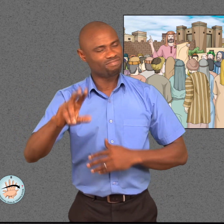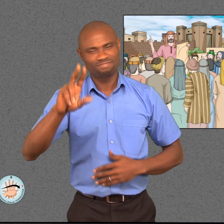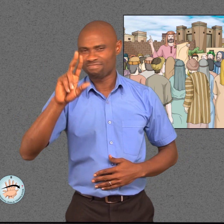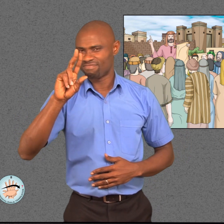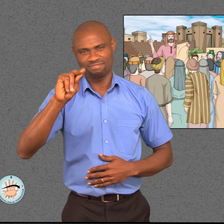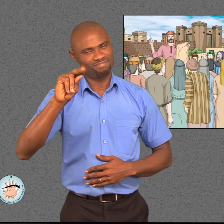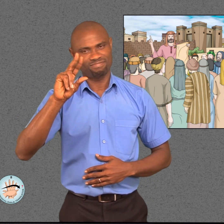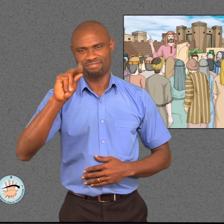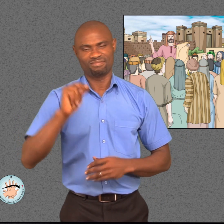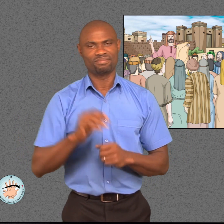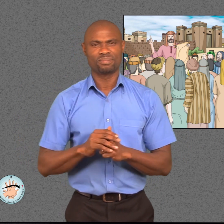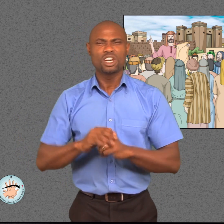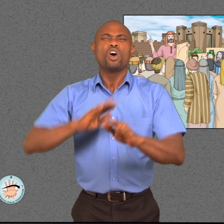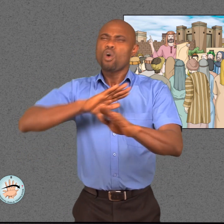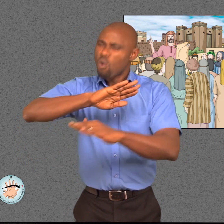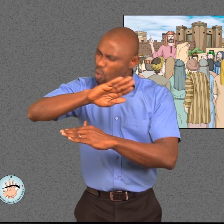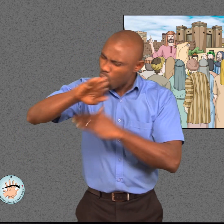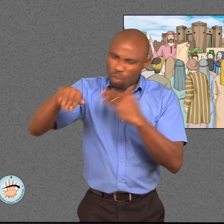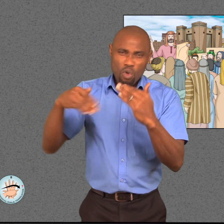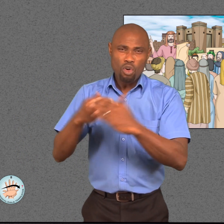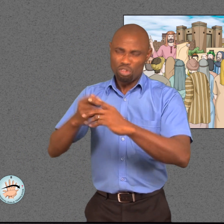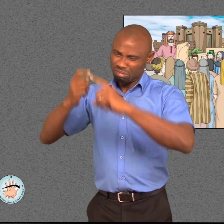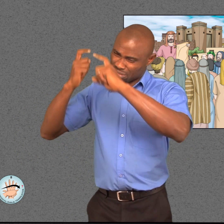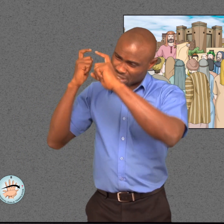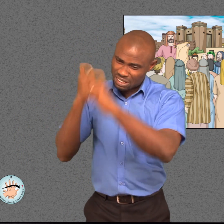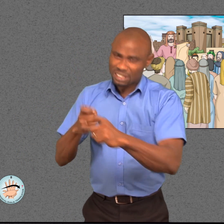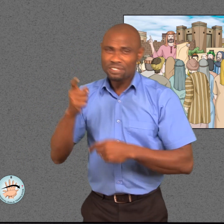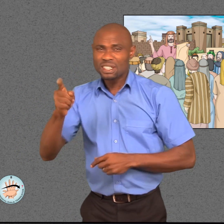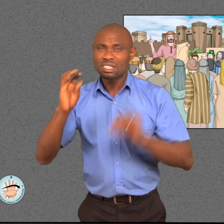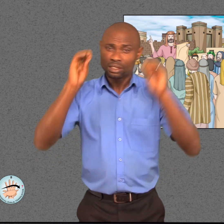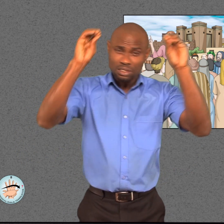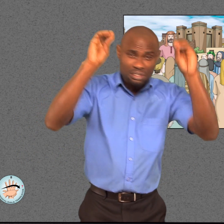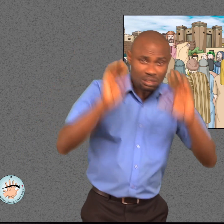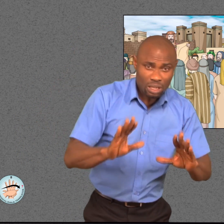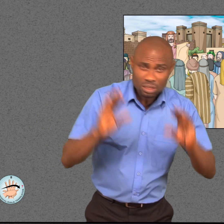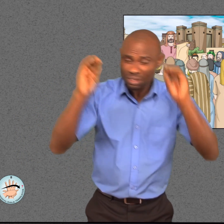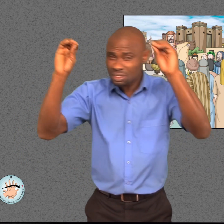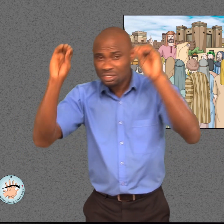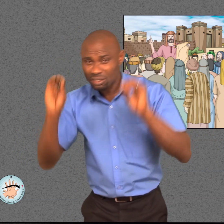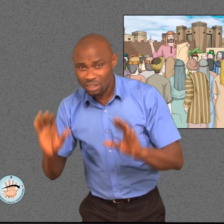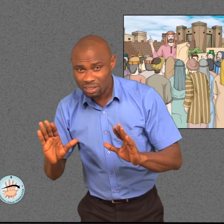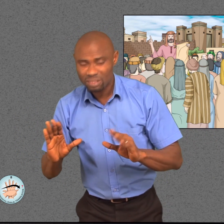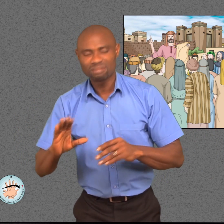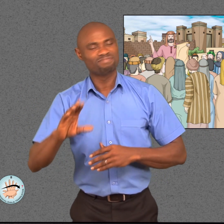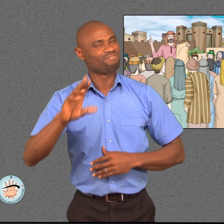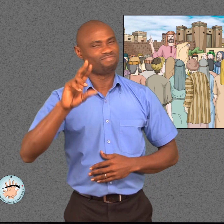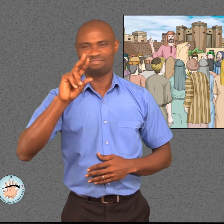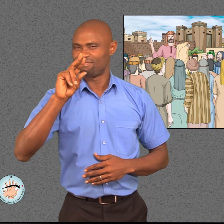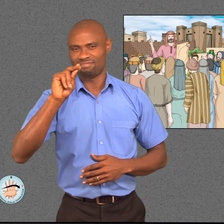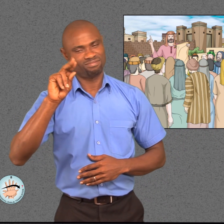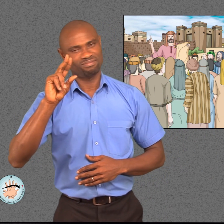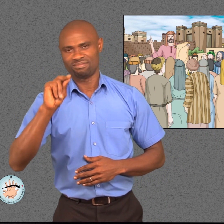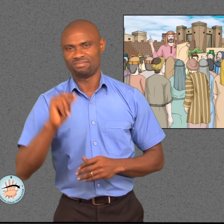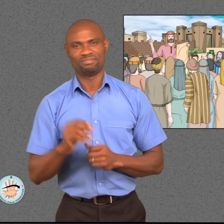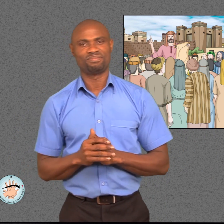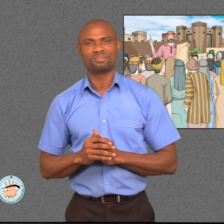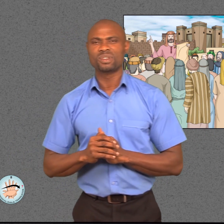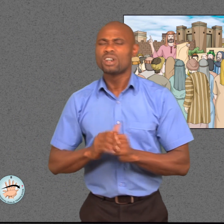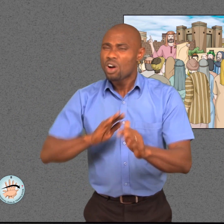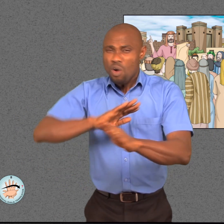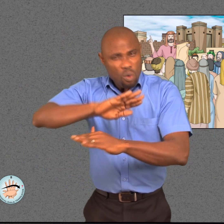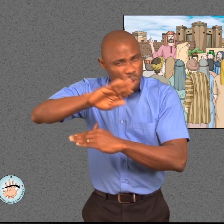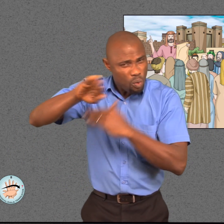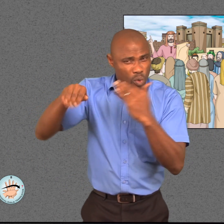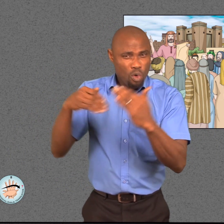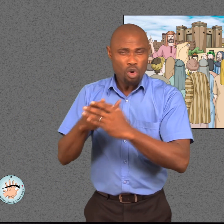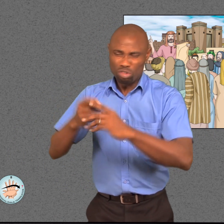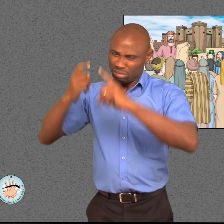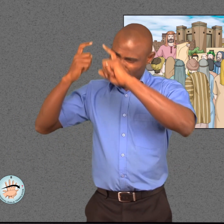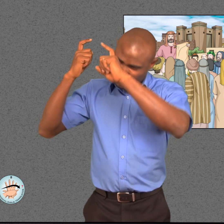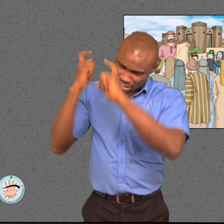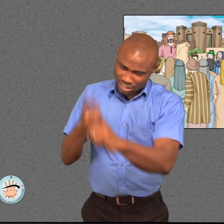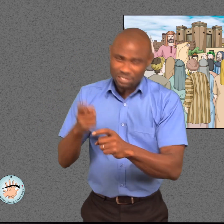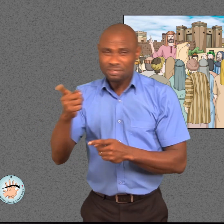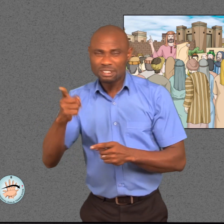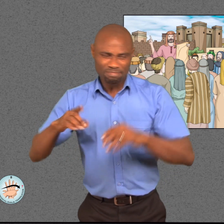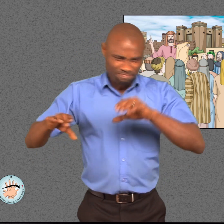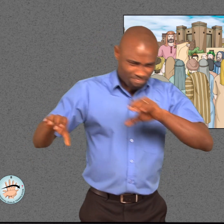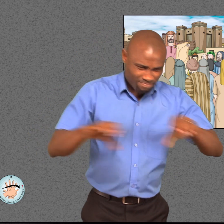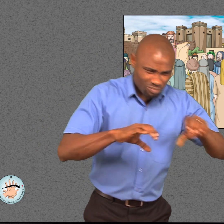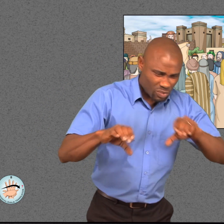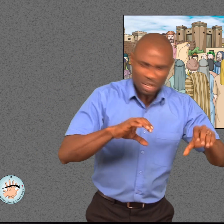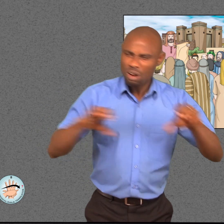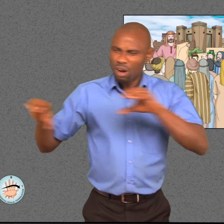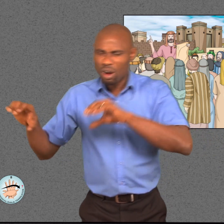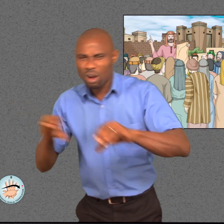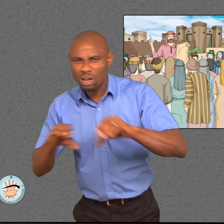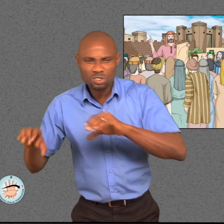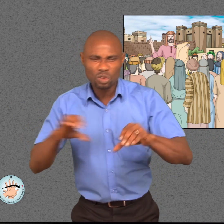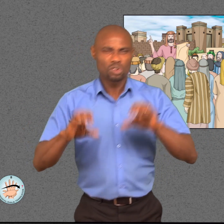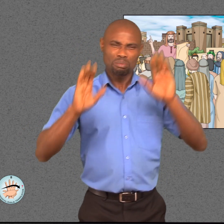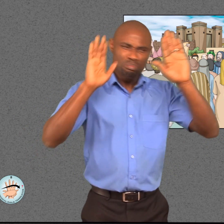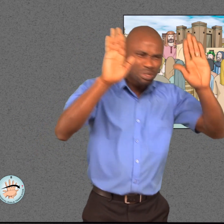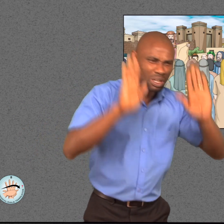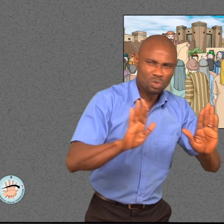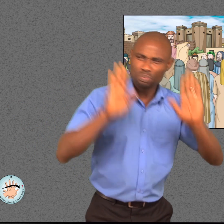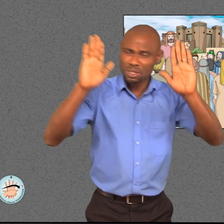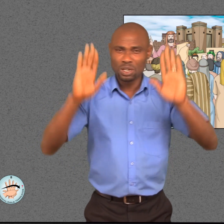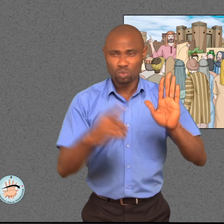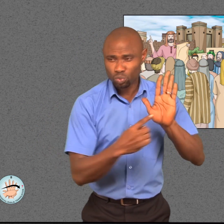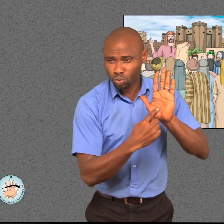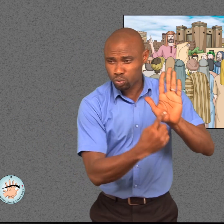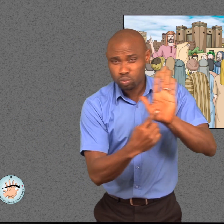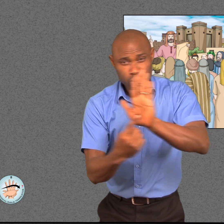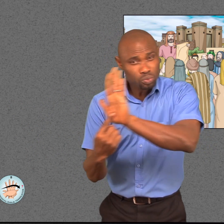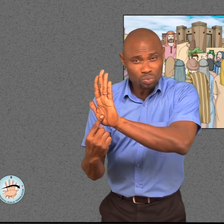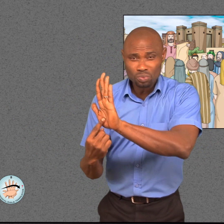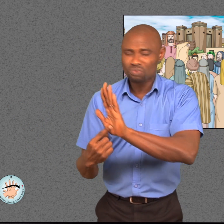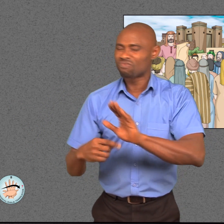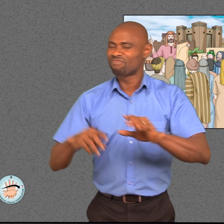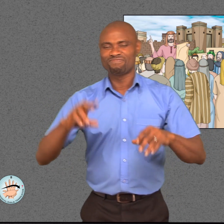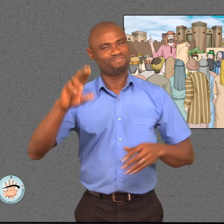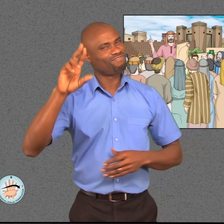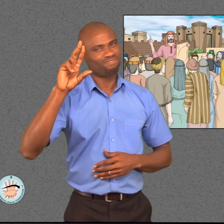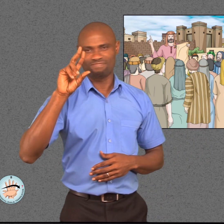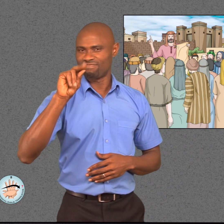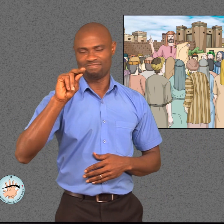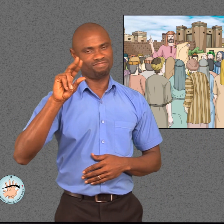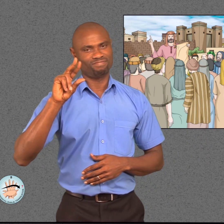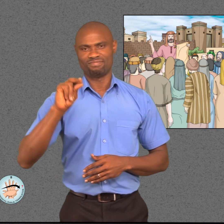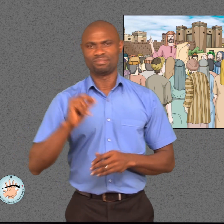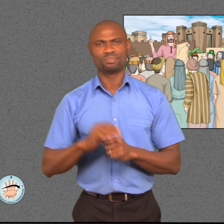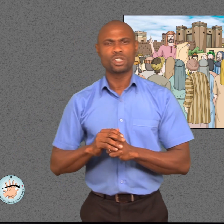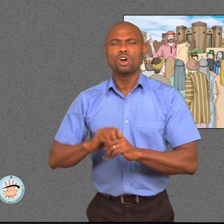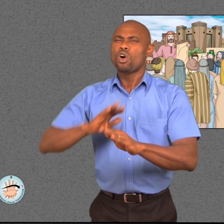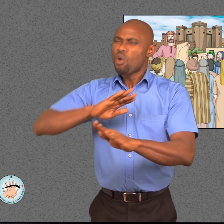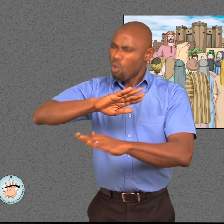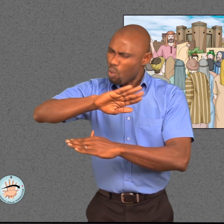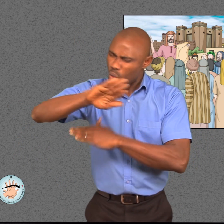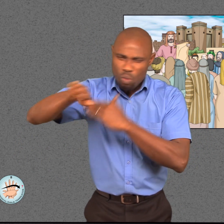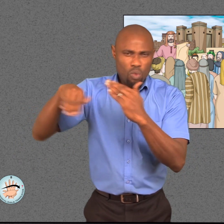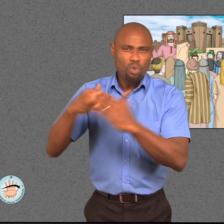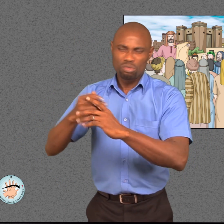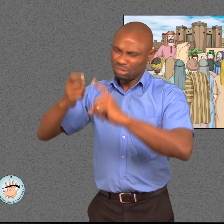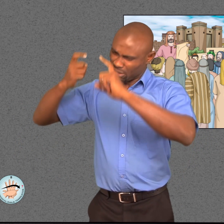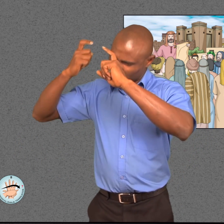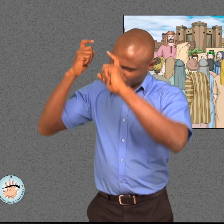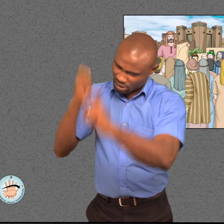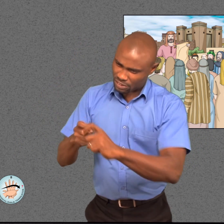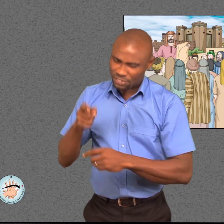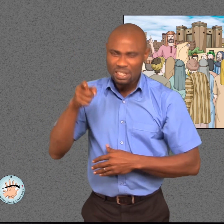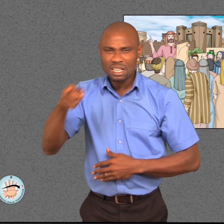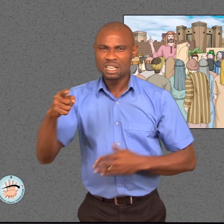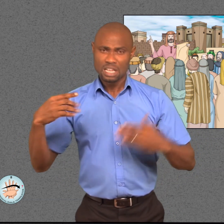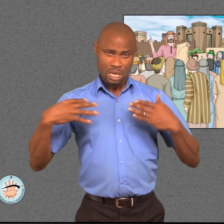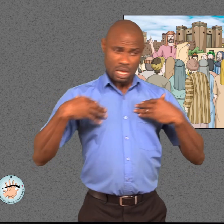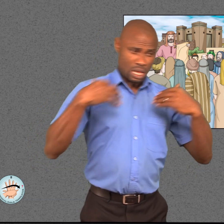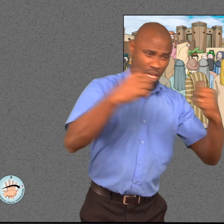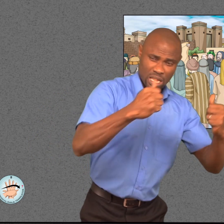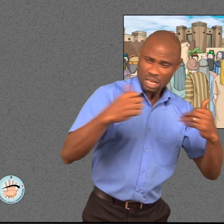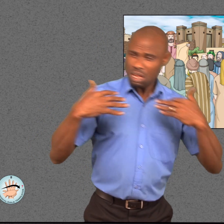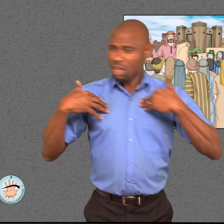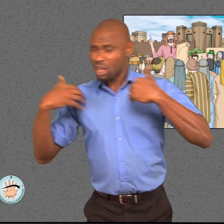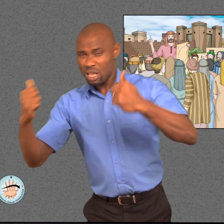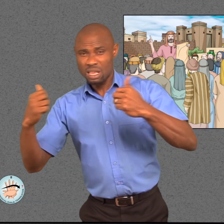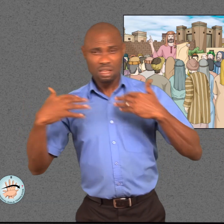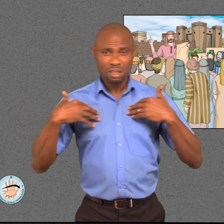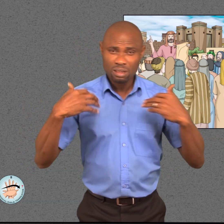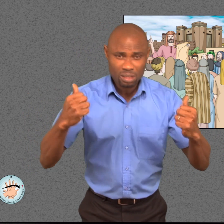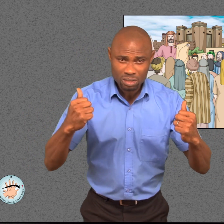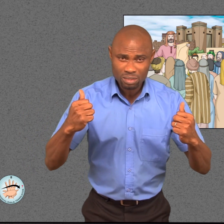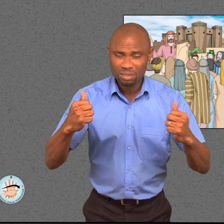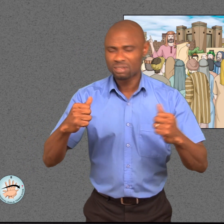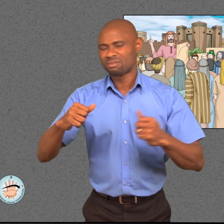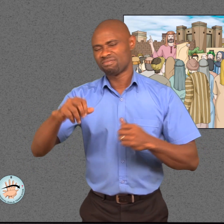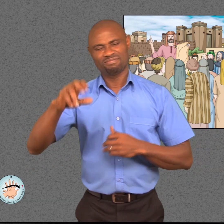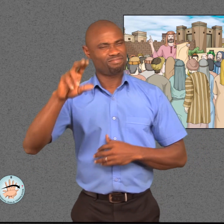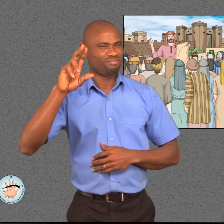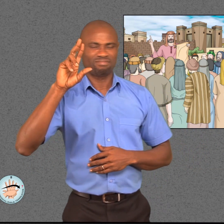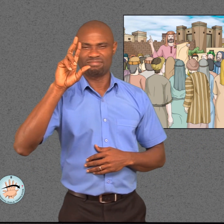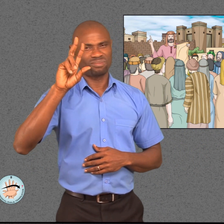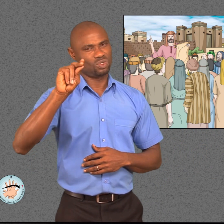Do all work miracles? Do all have gifts of healing?